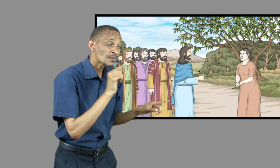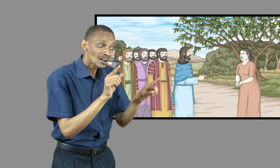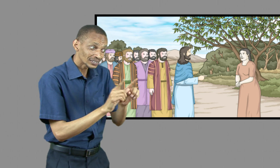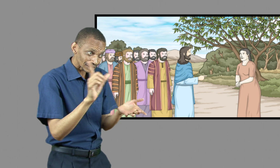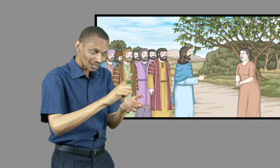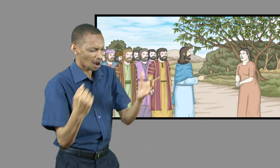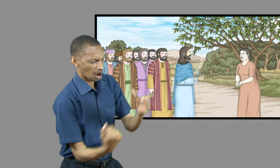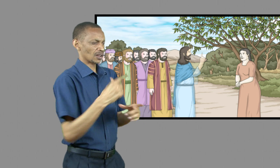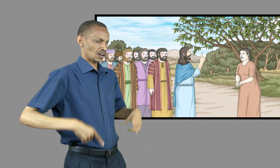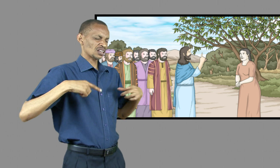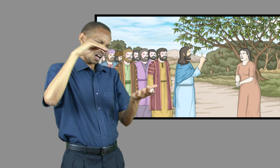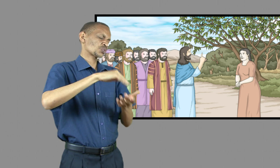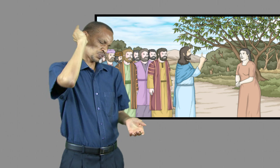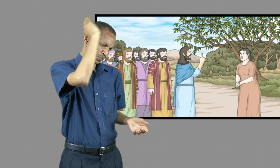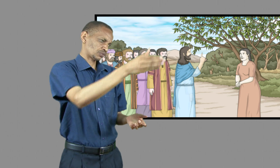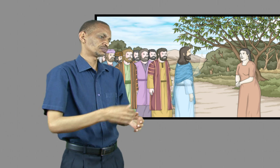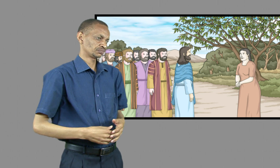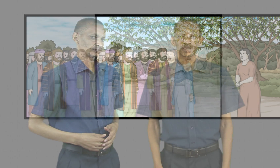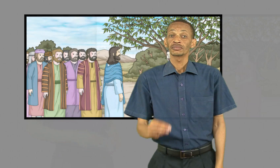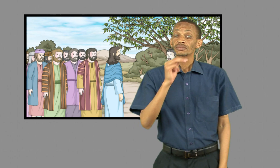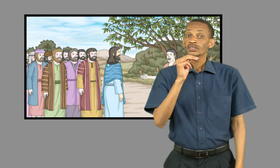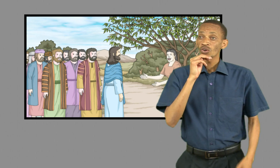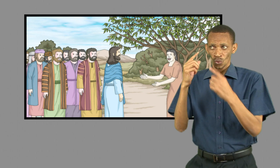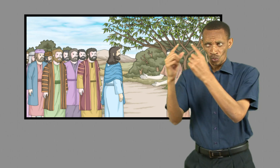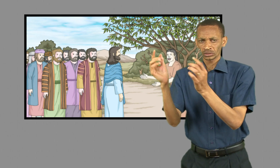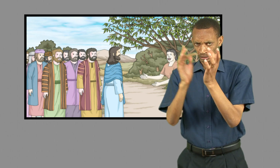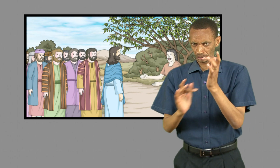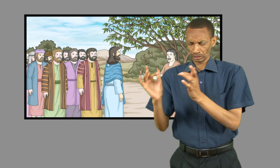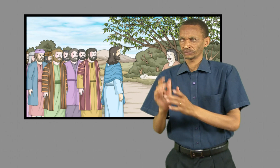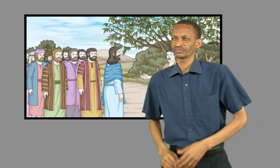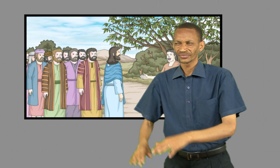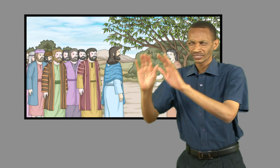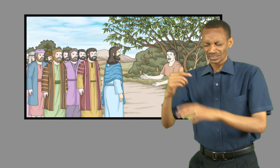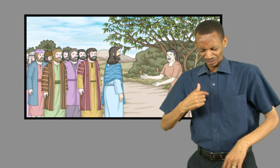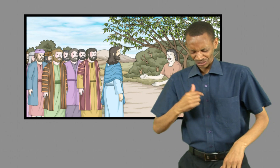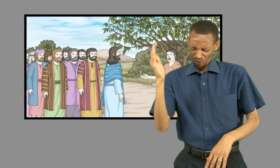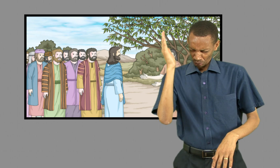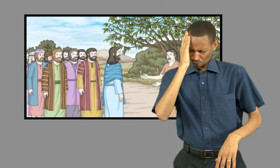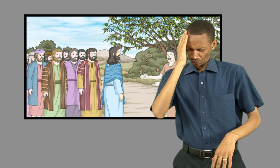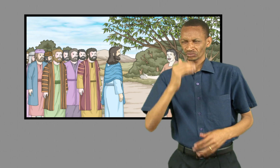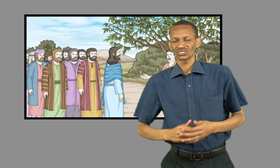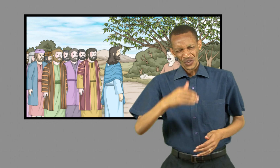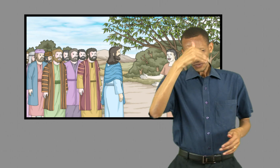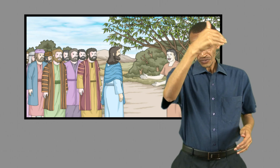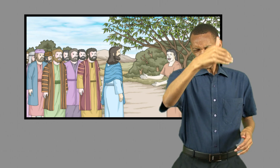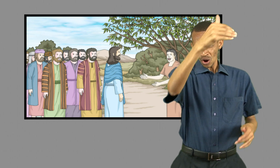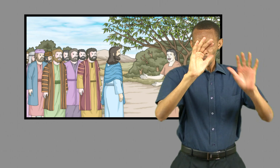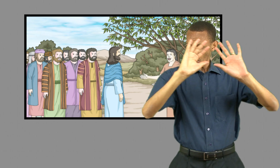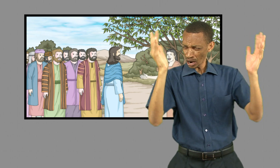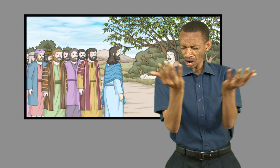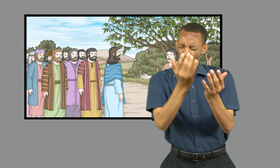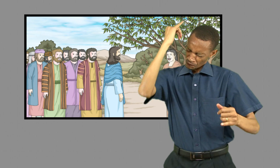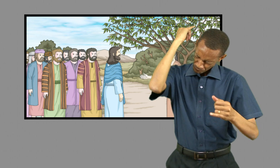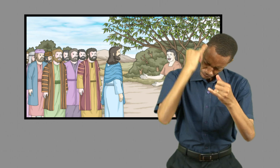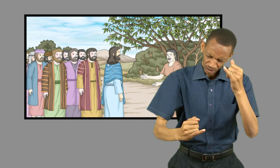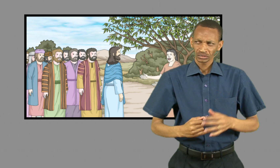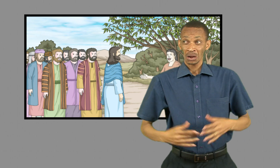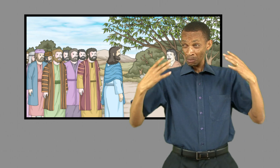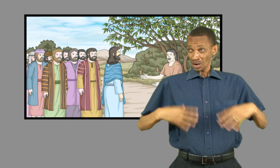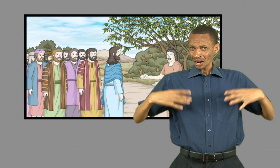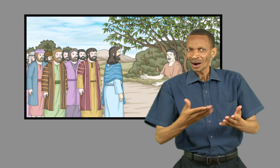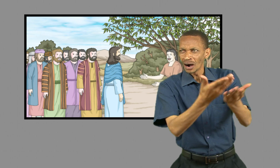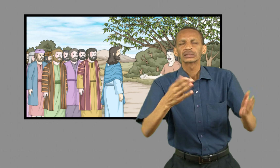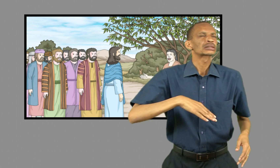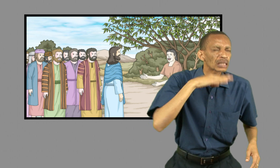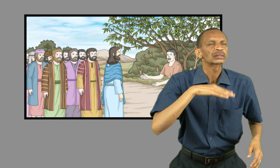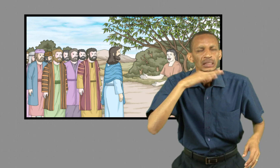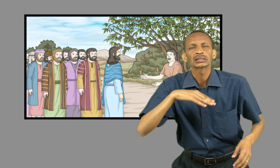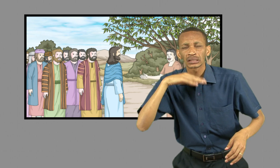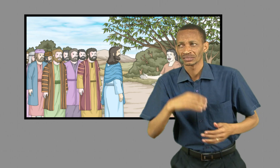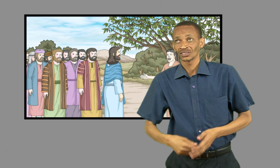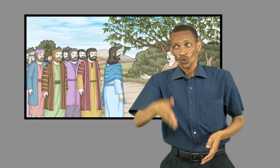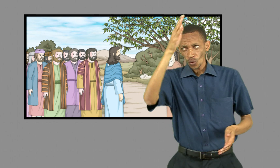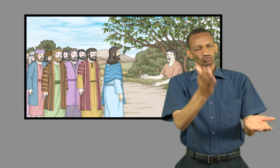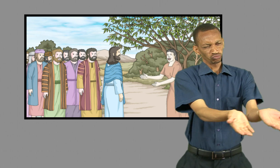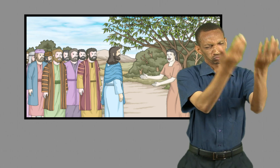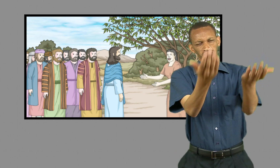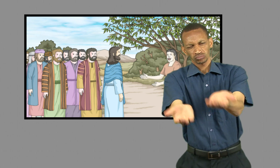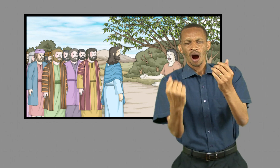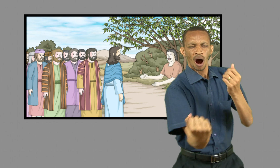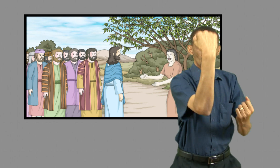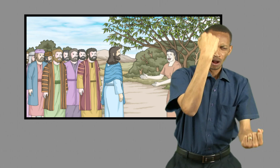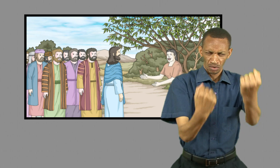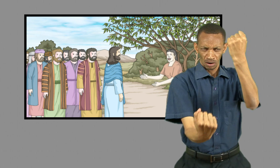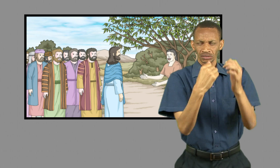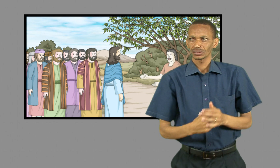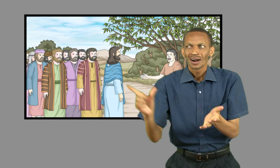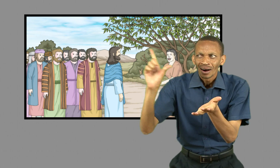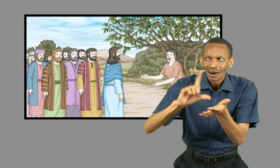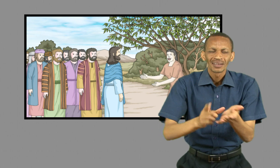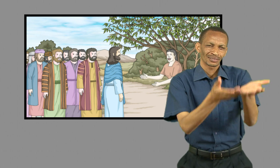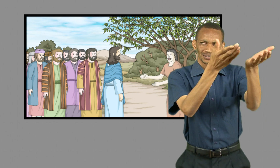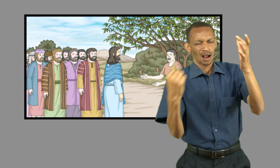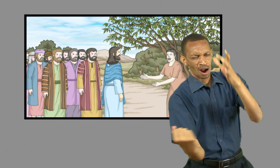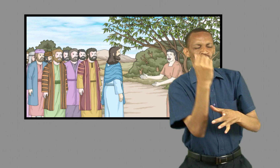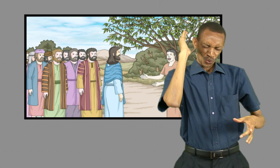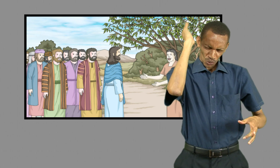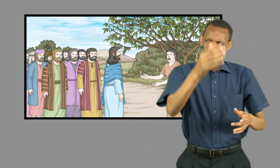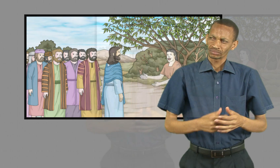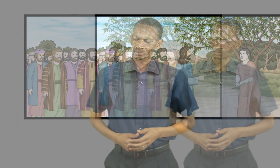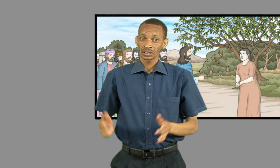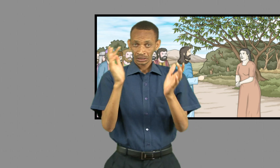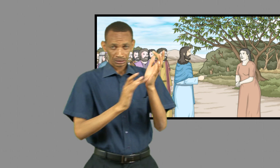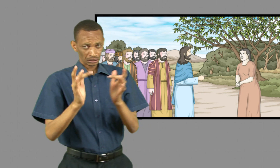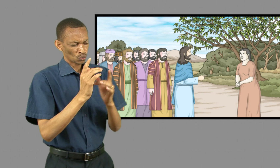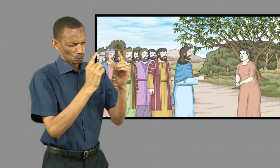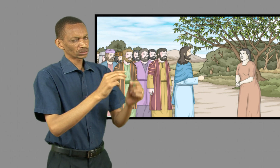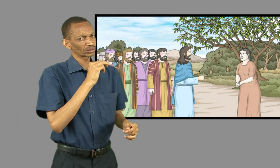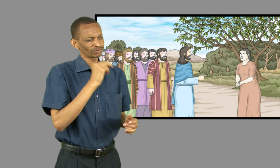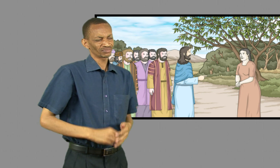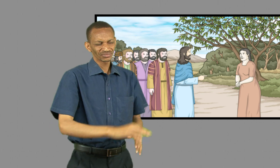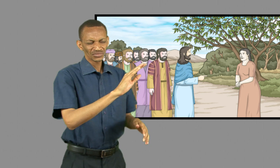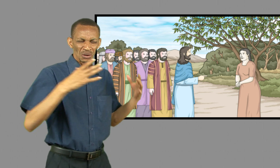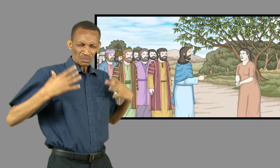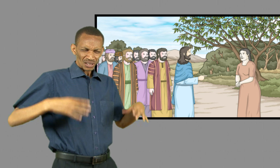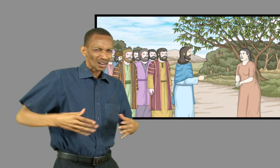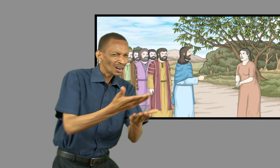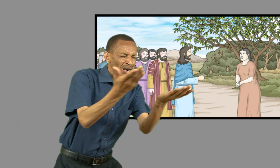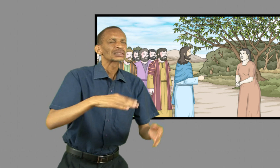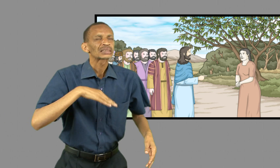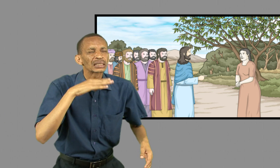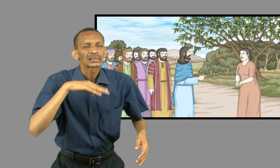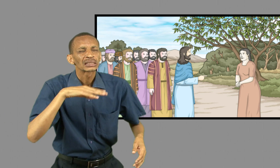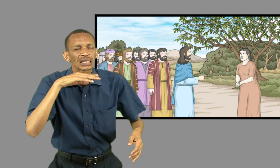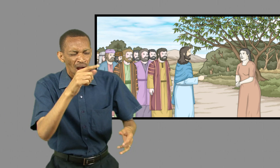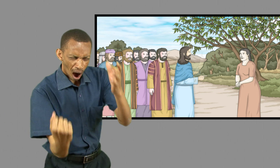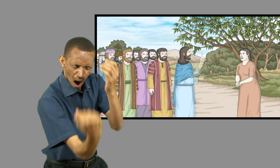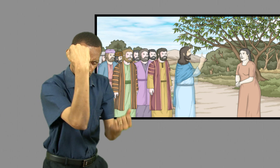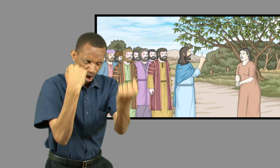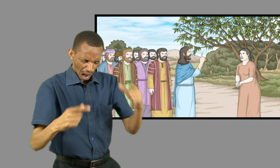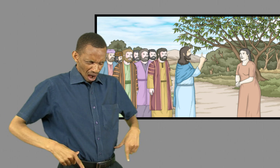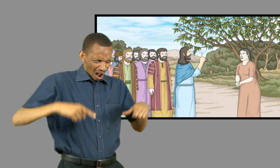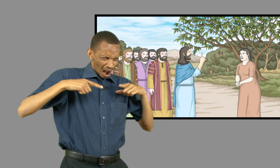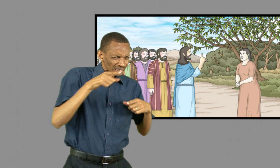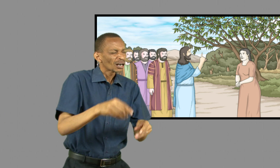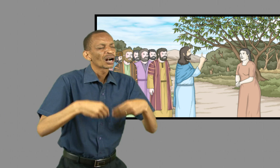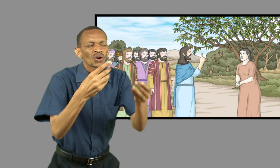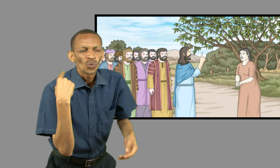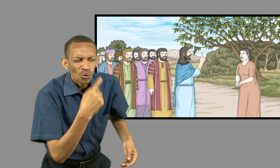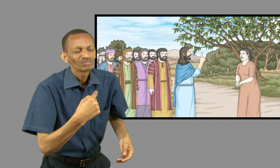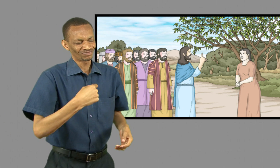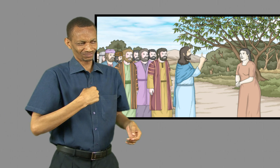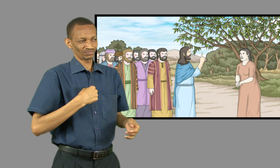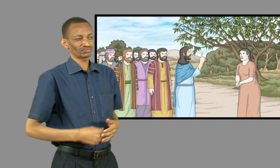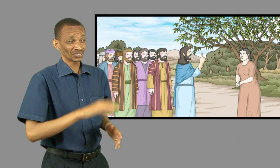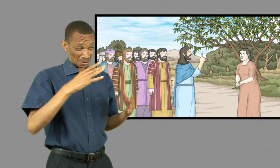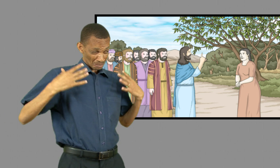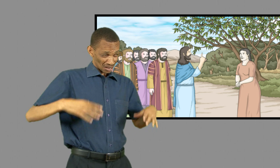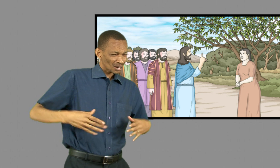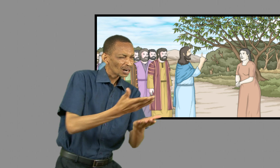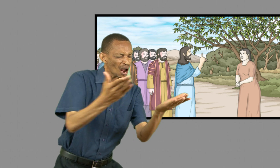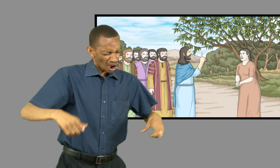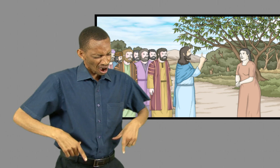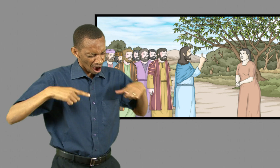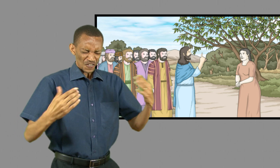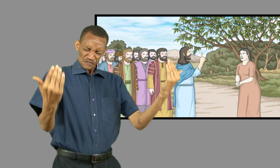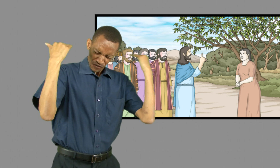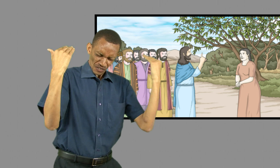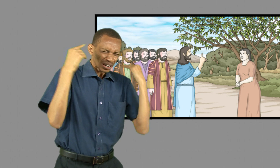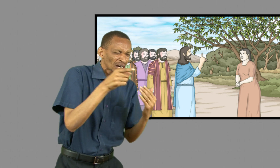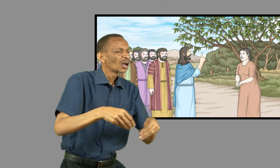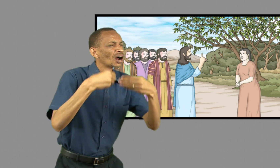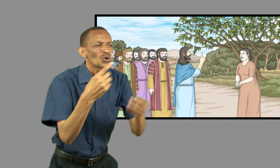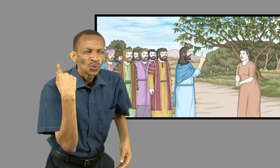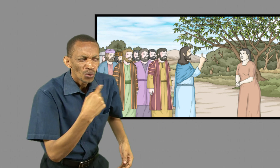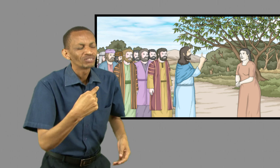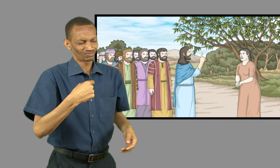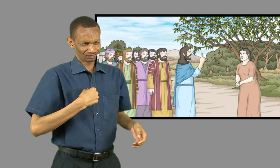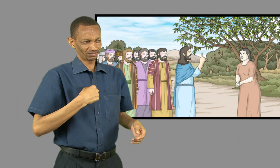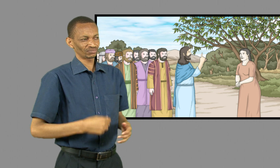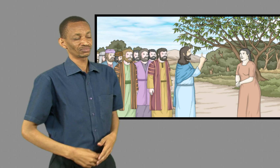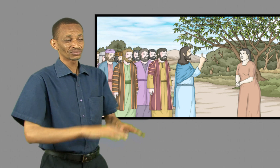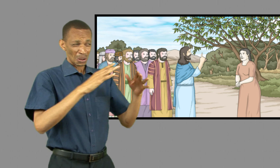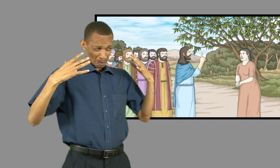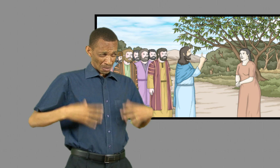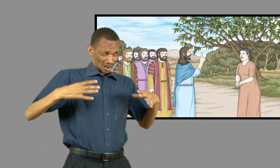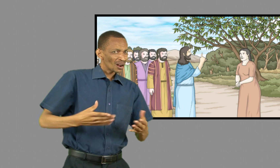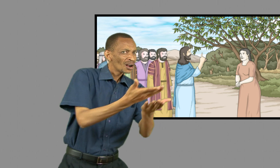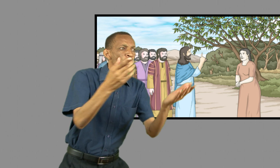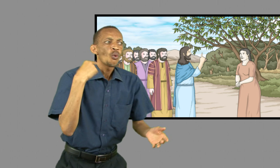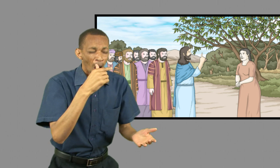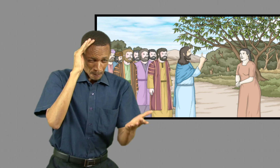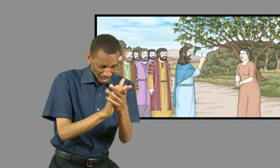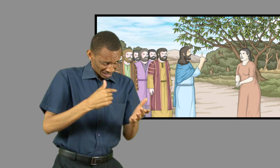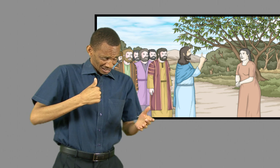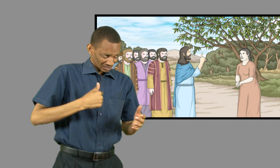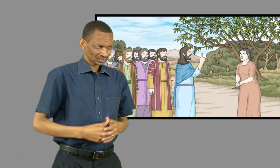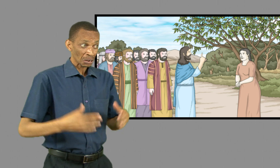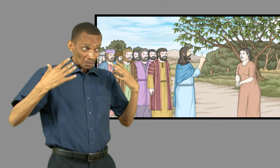Martha replied, “I know that he will rise again in the resurrection at the last day.” Jesus said to her, “I am the resurrection and the life.